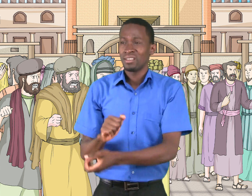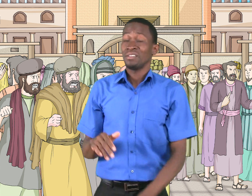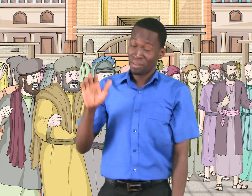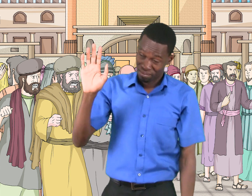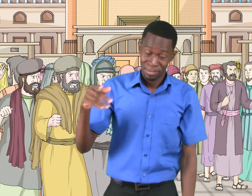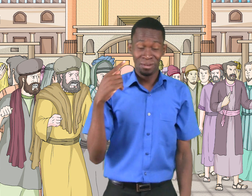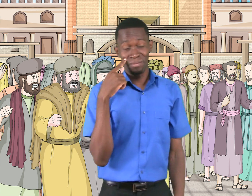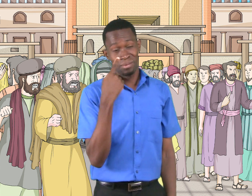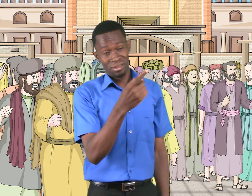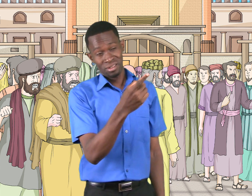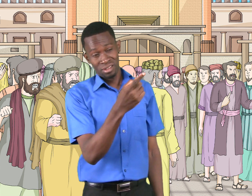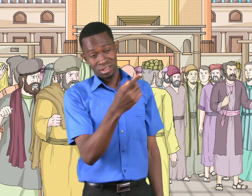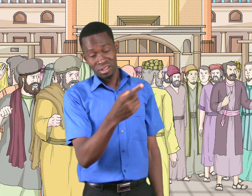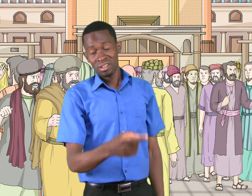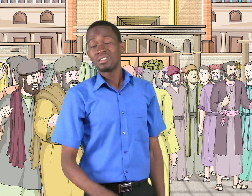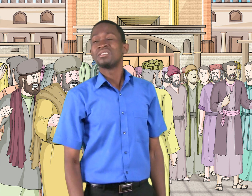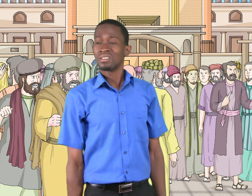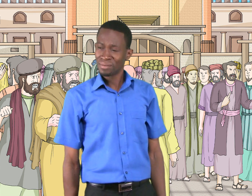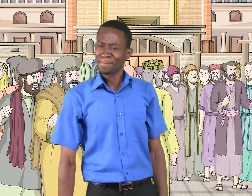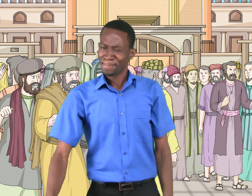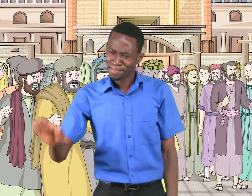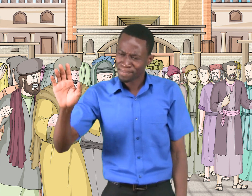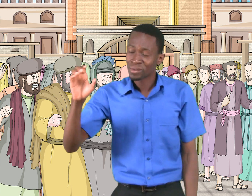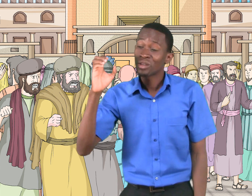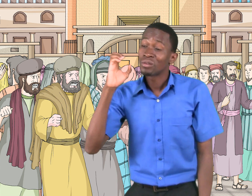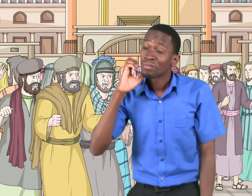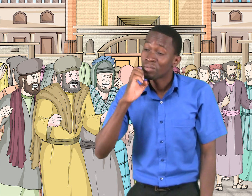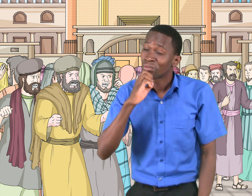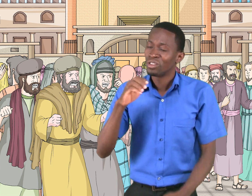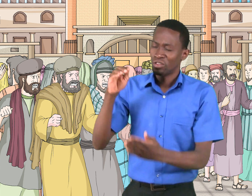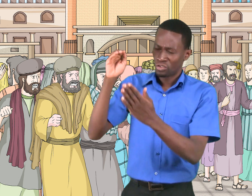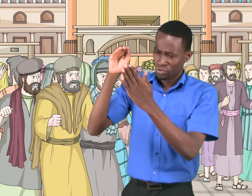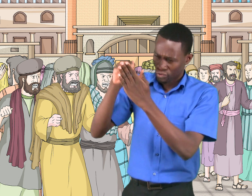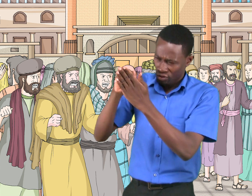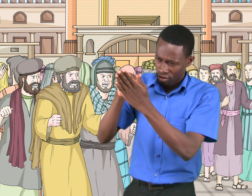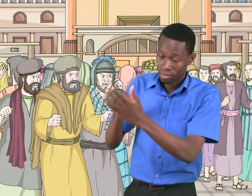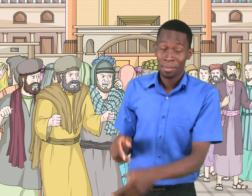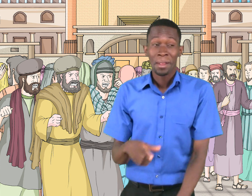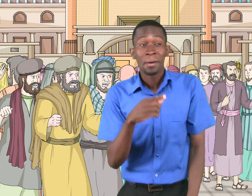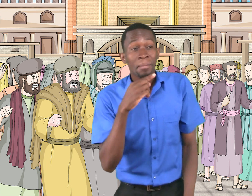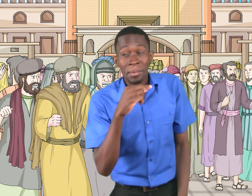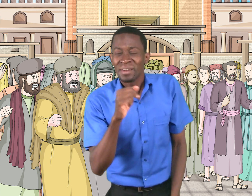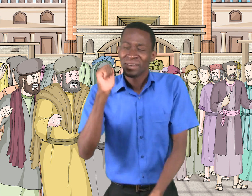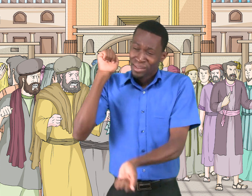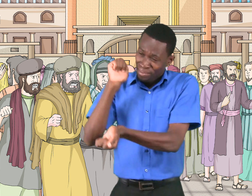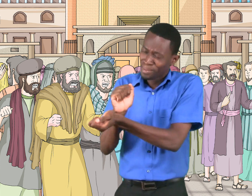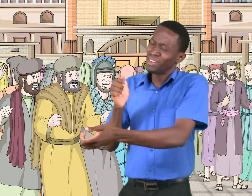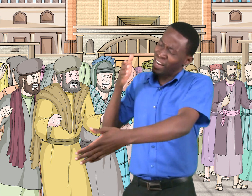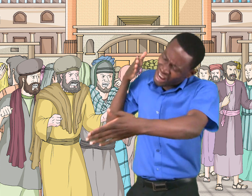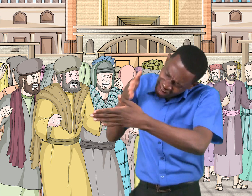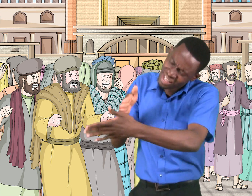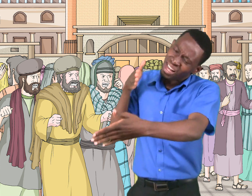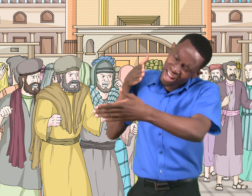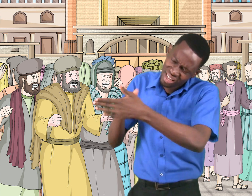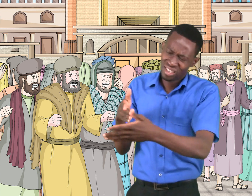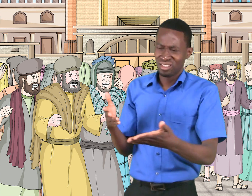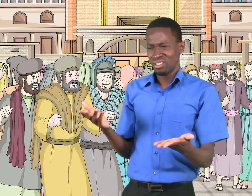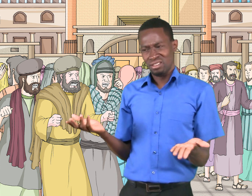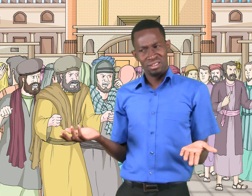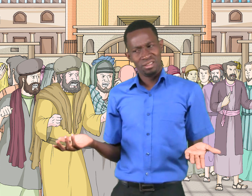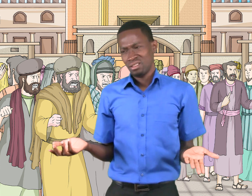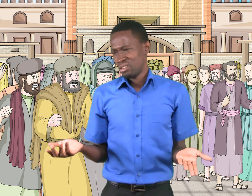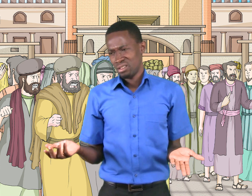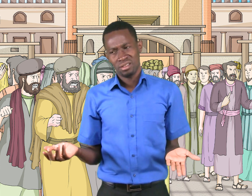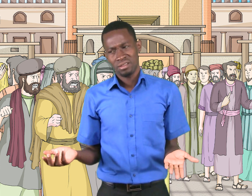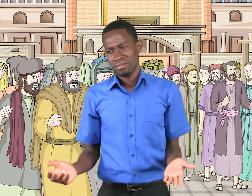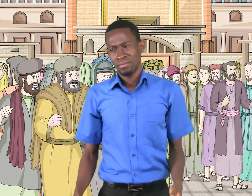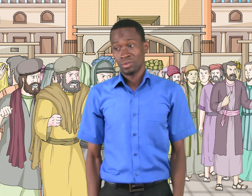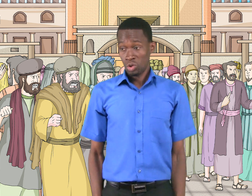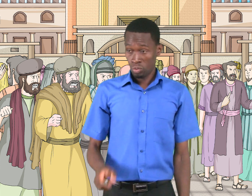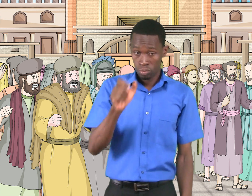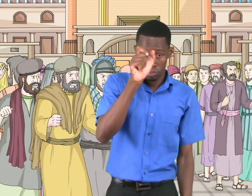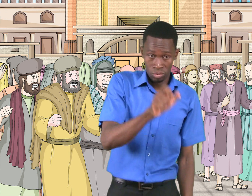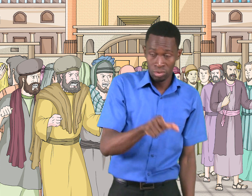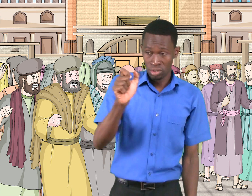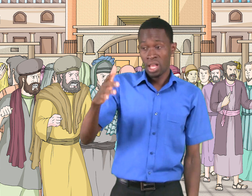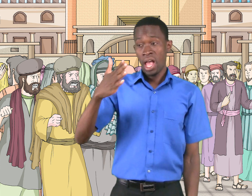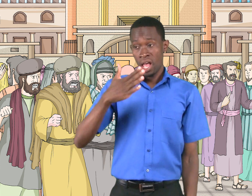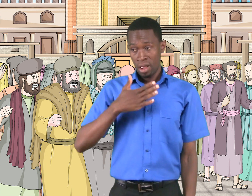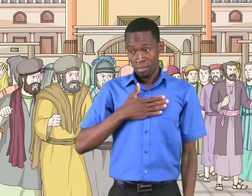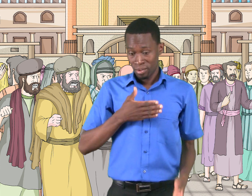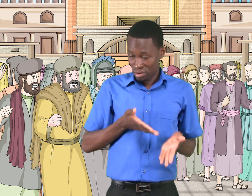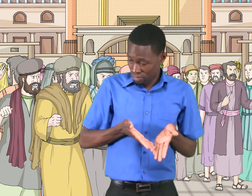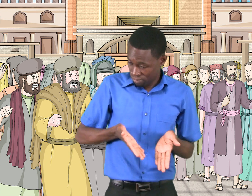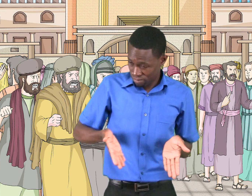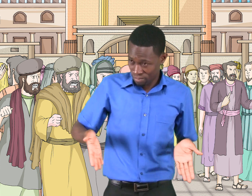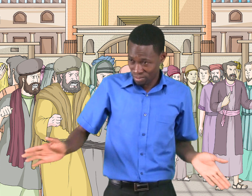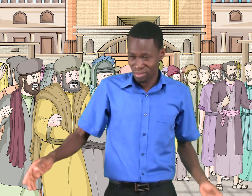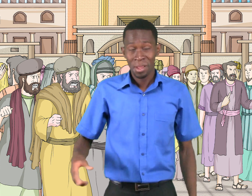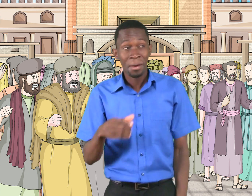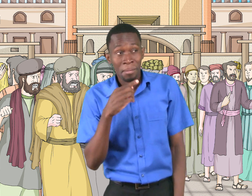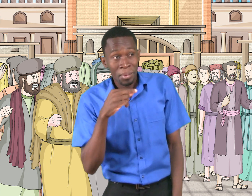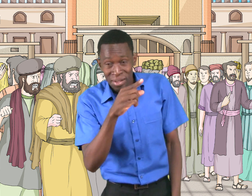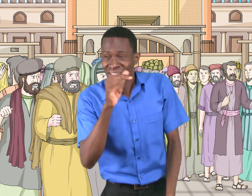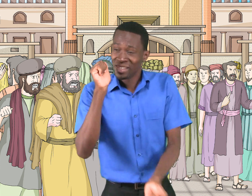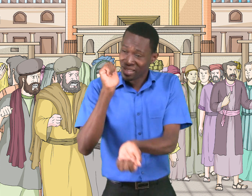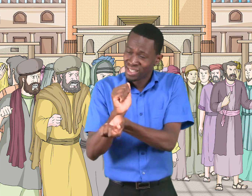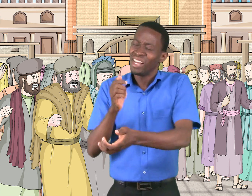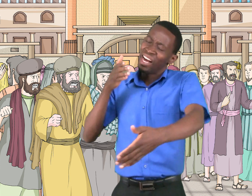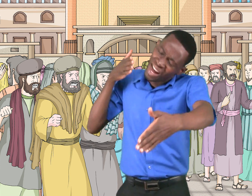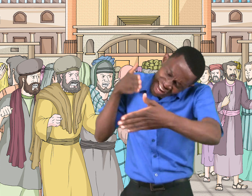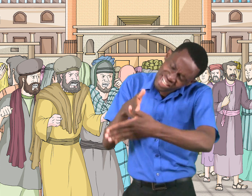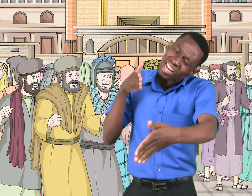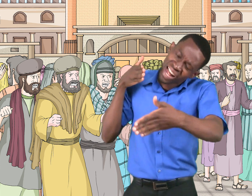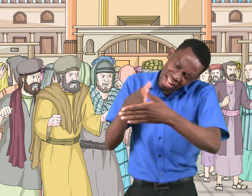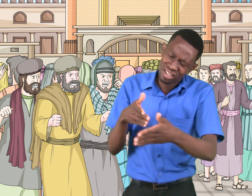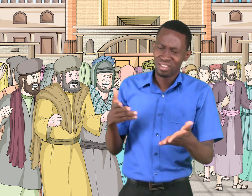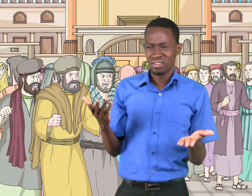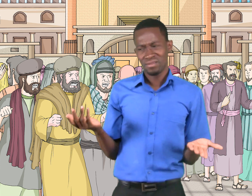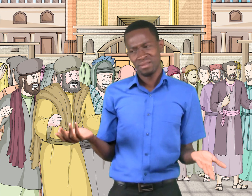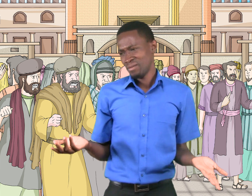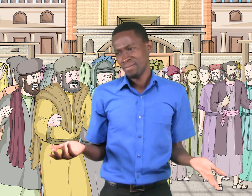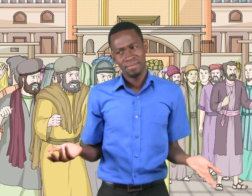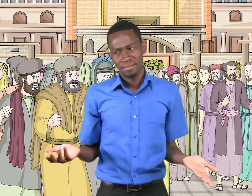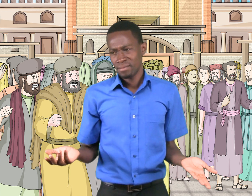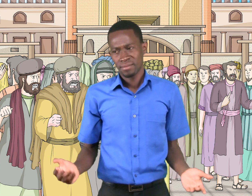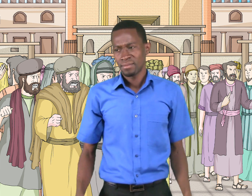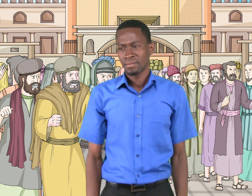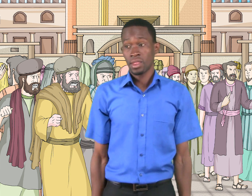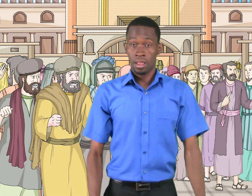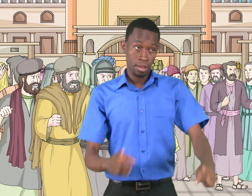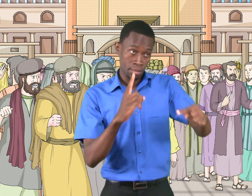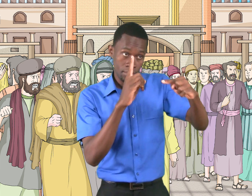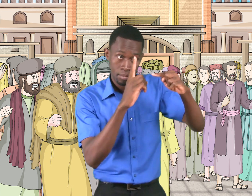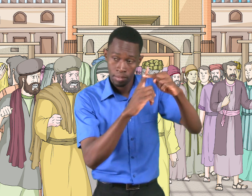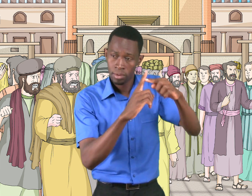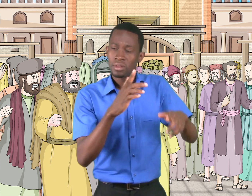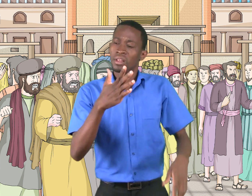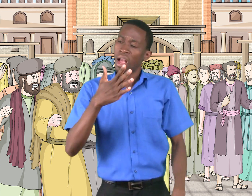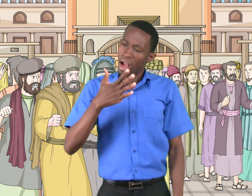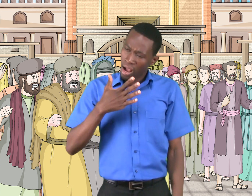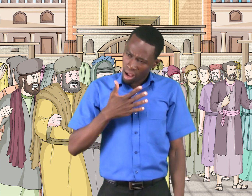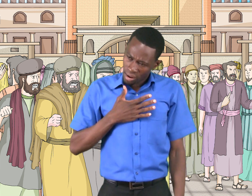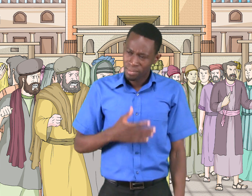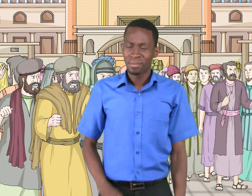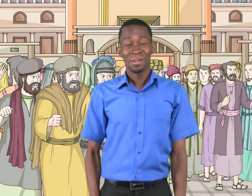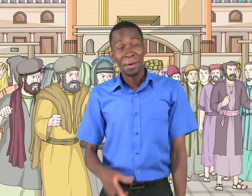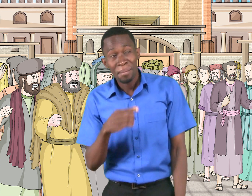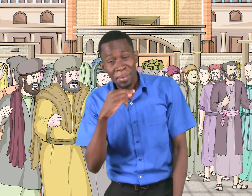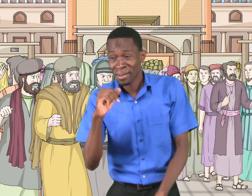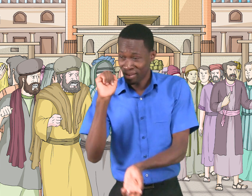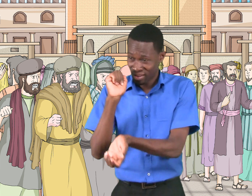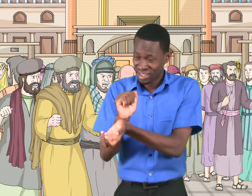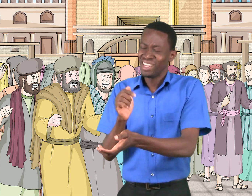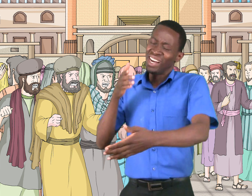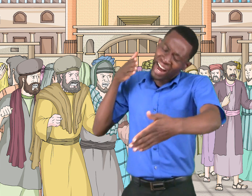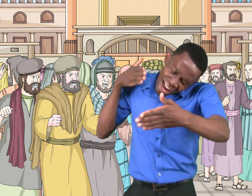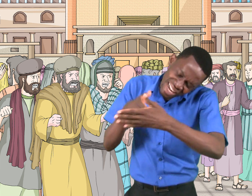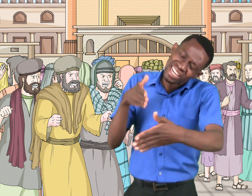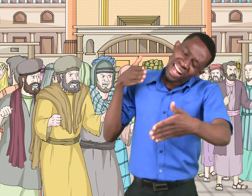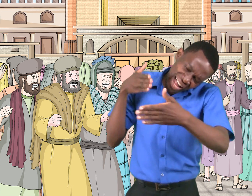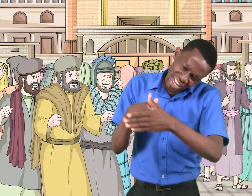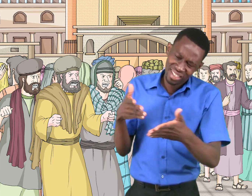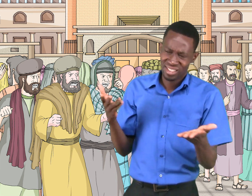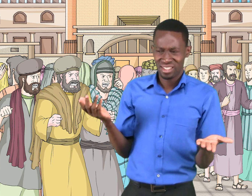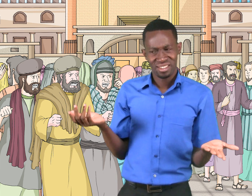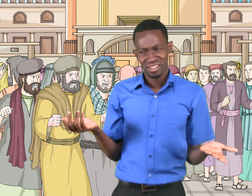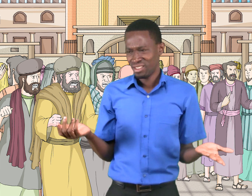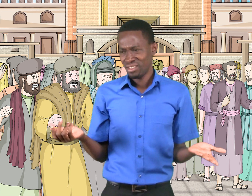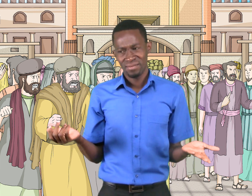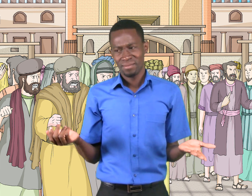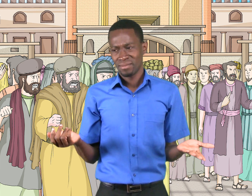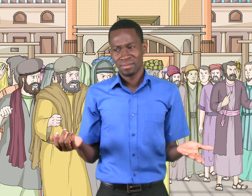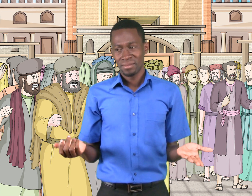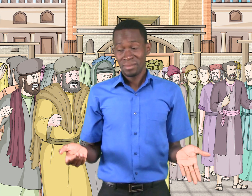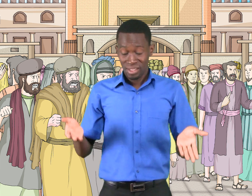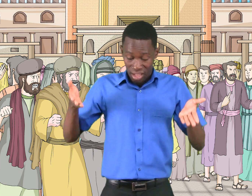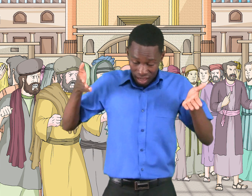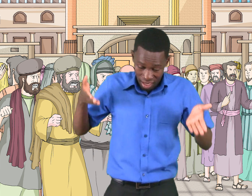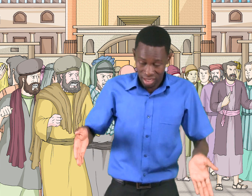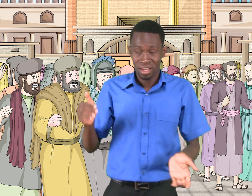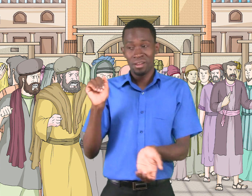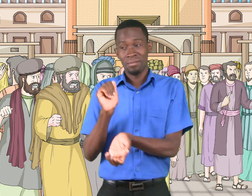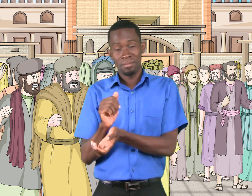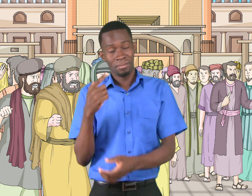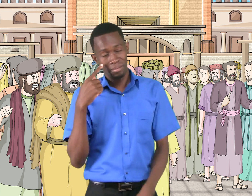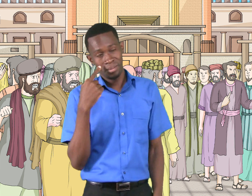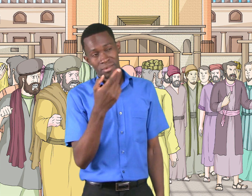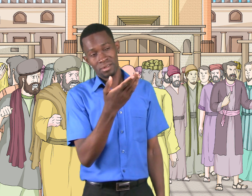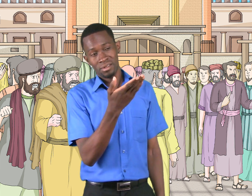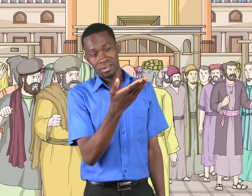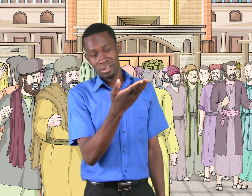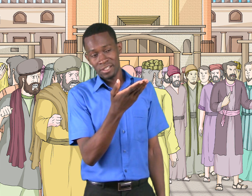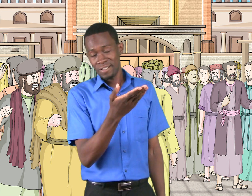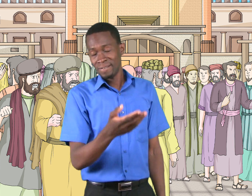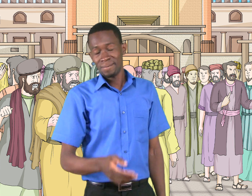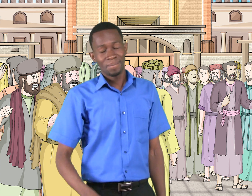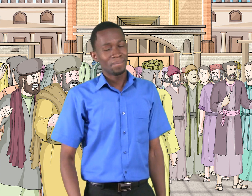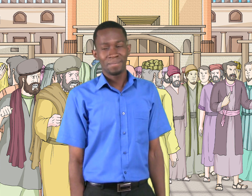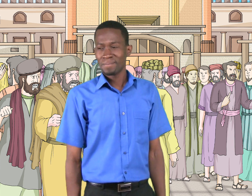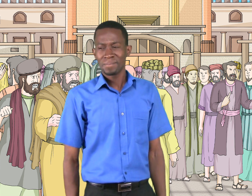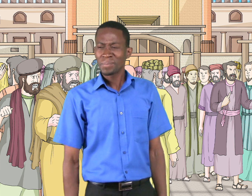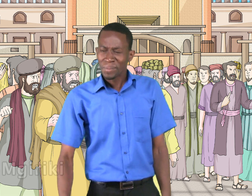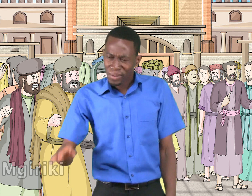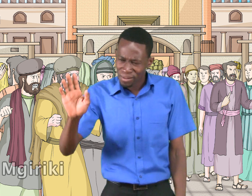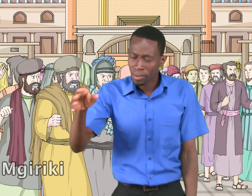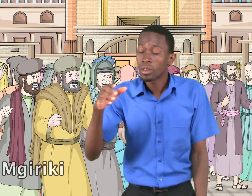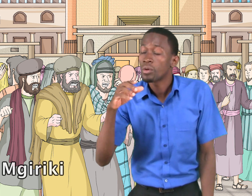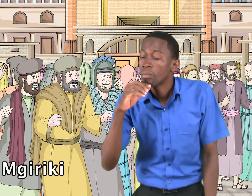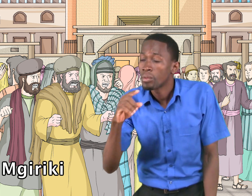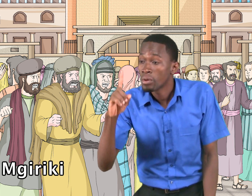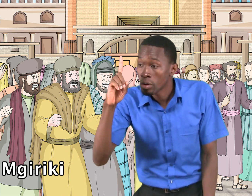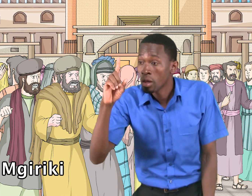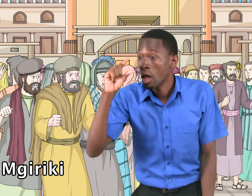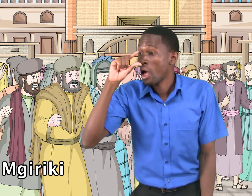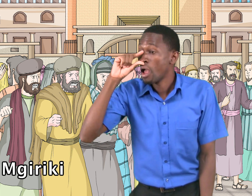This is the man who teaches everywhere against our people and against our law and against this place.